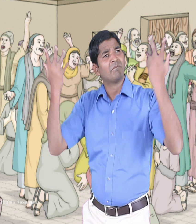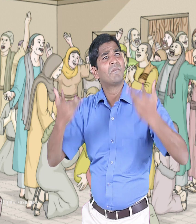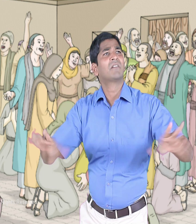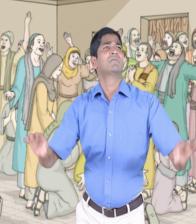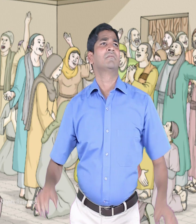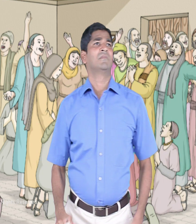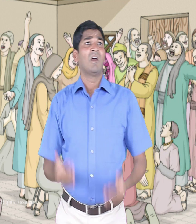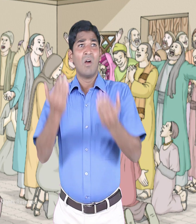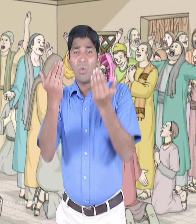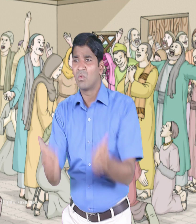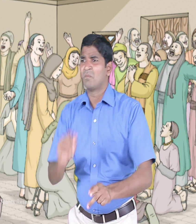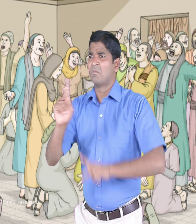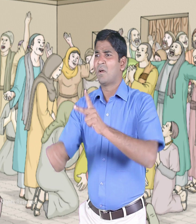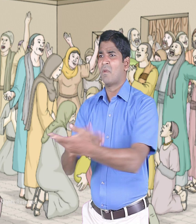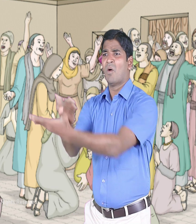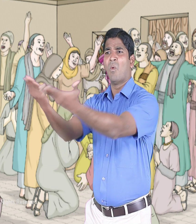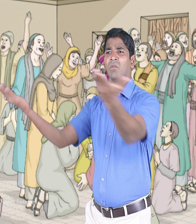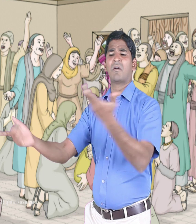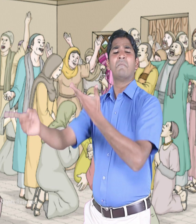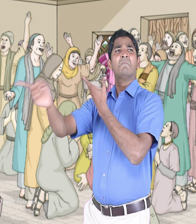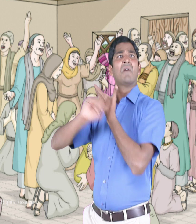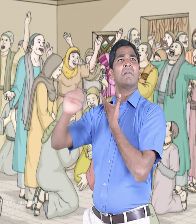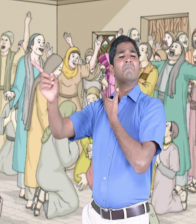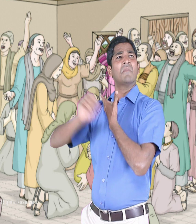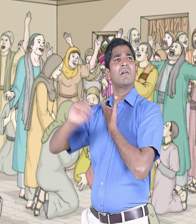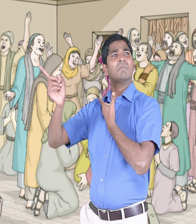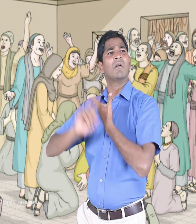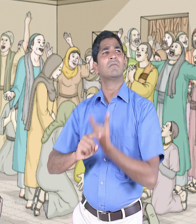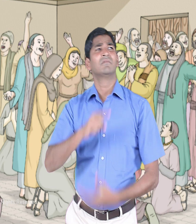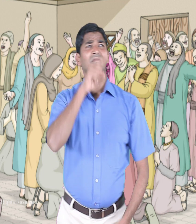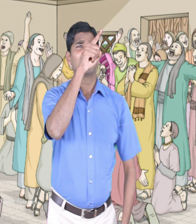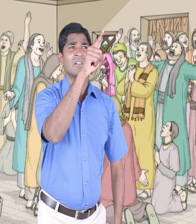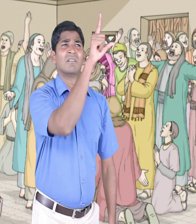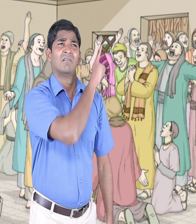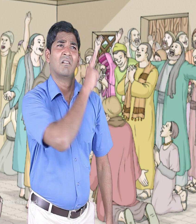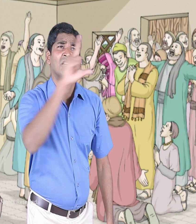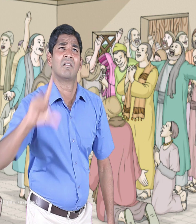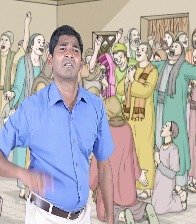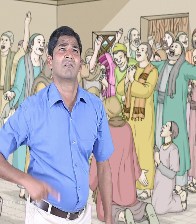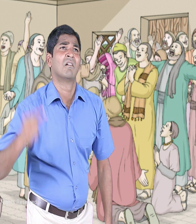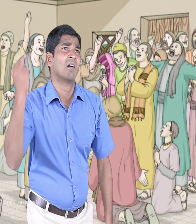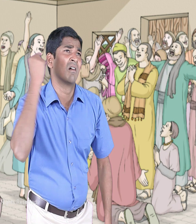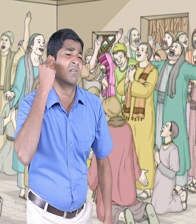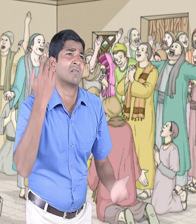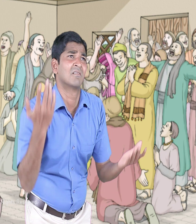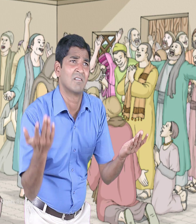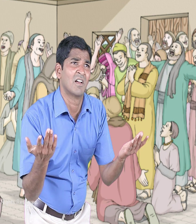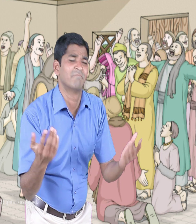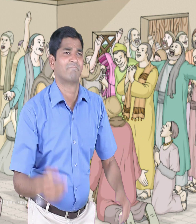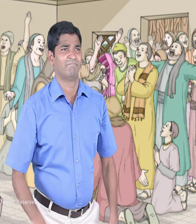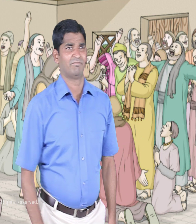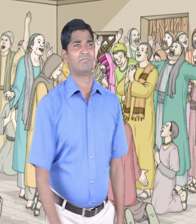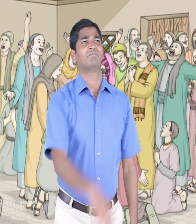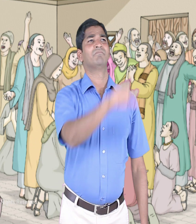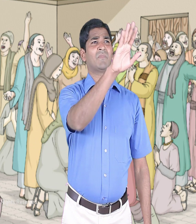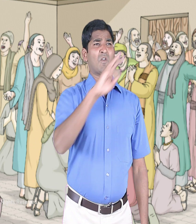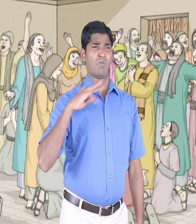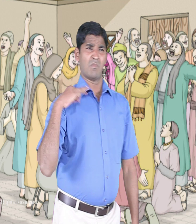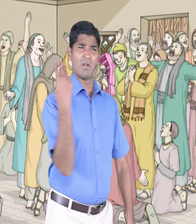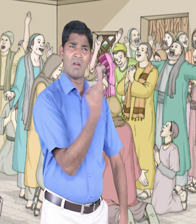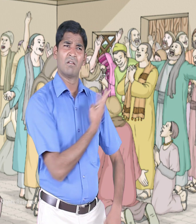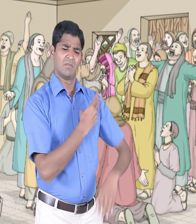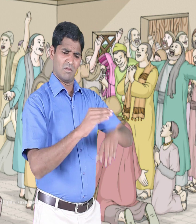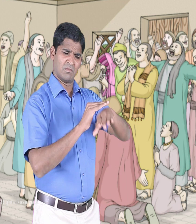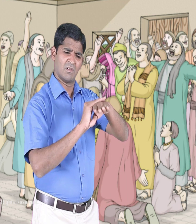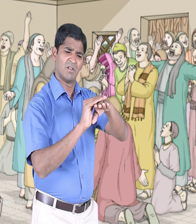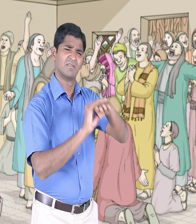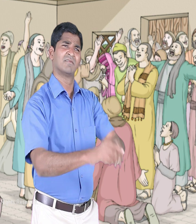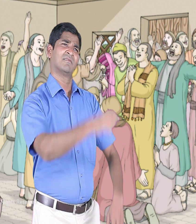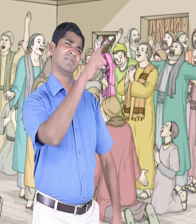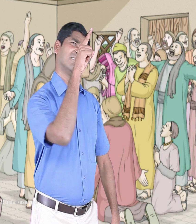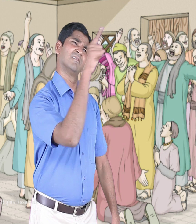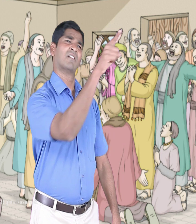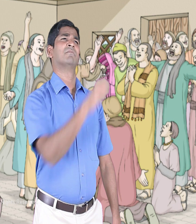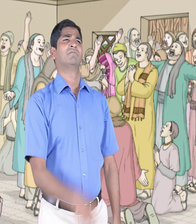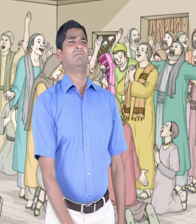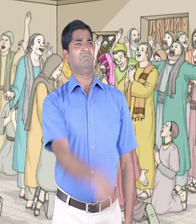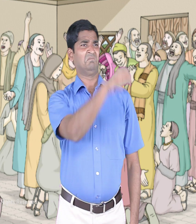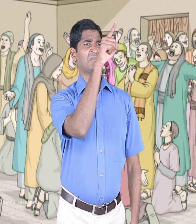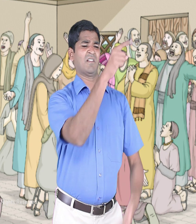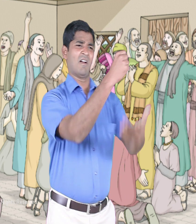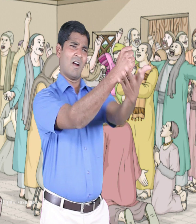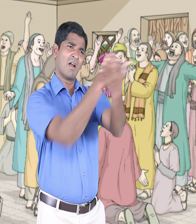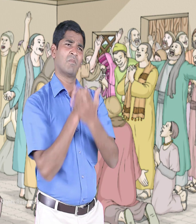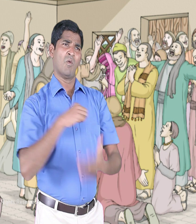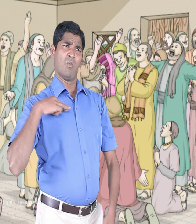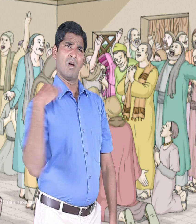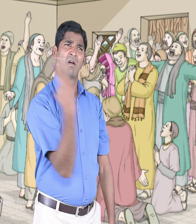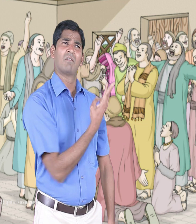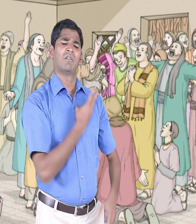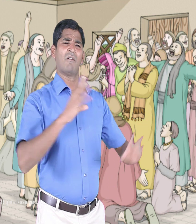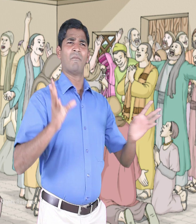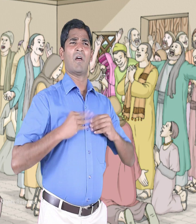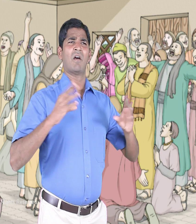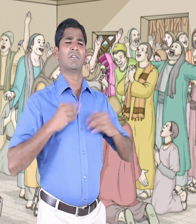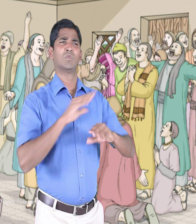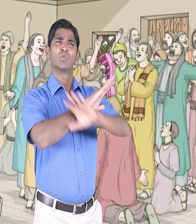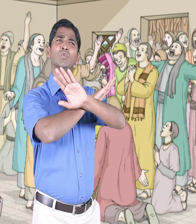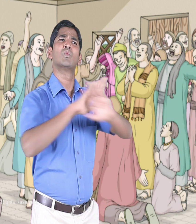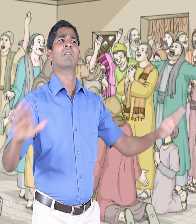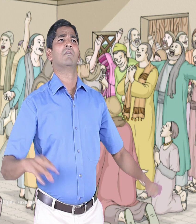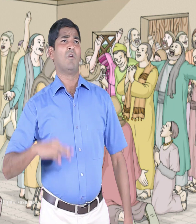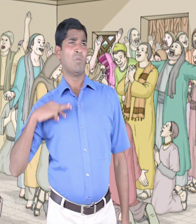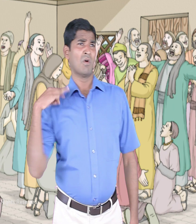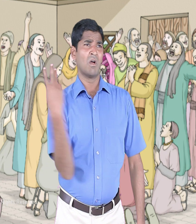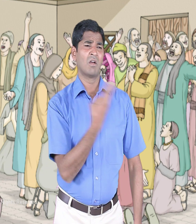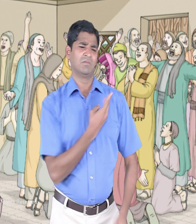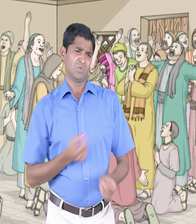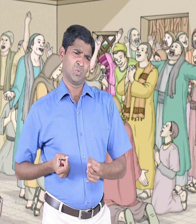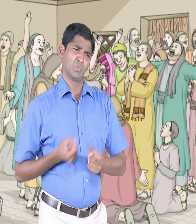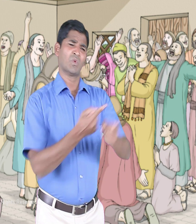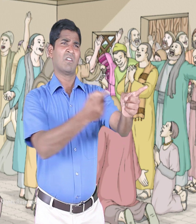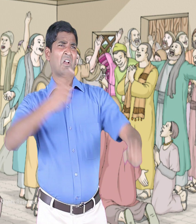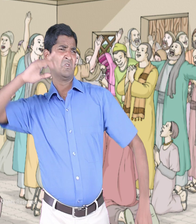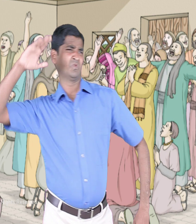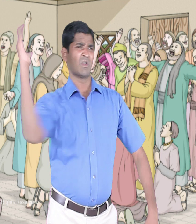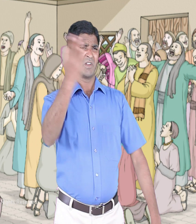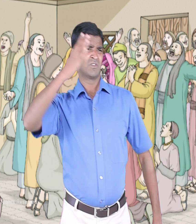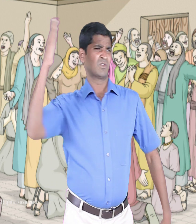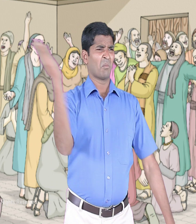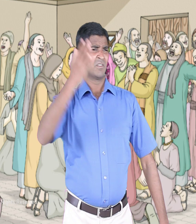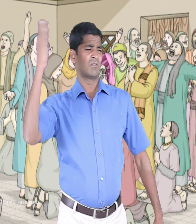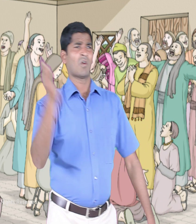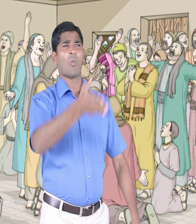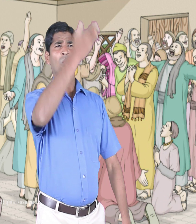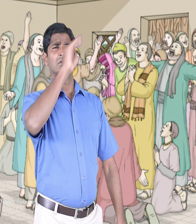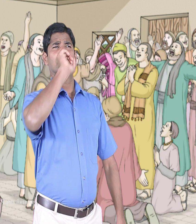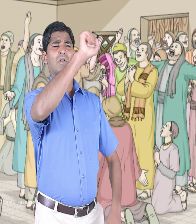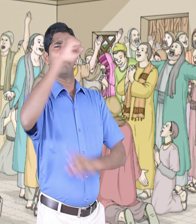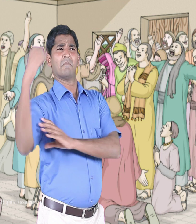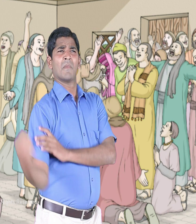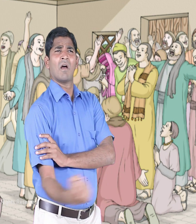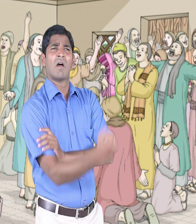They carried out what Your hand and will had decided beforehand would happen.